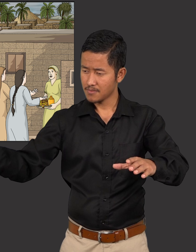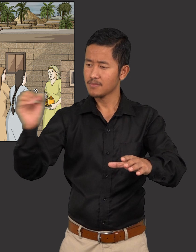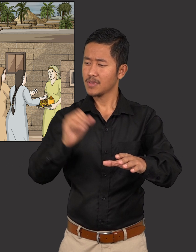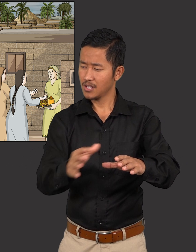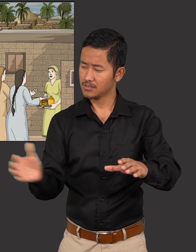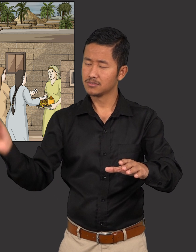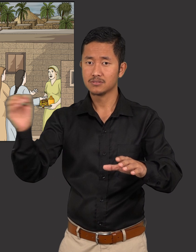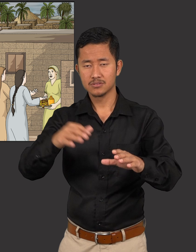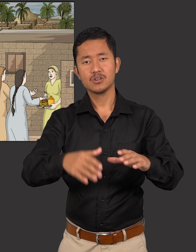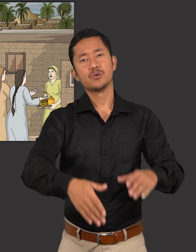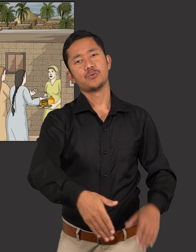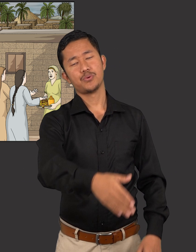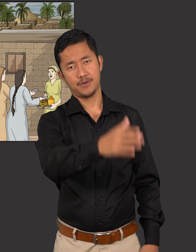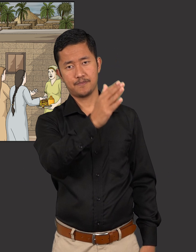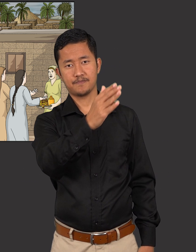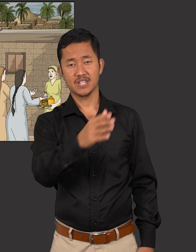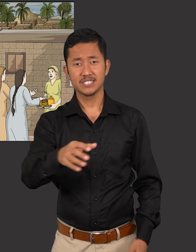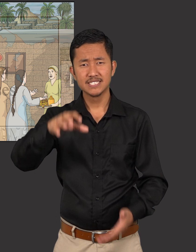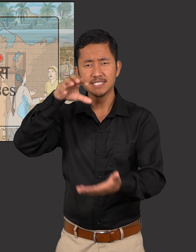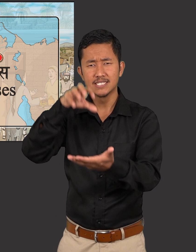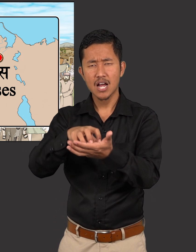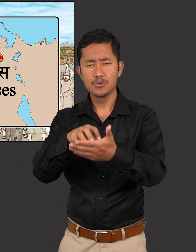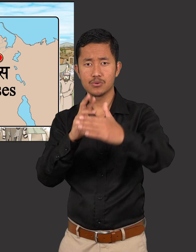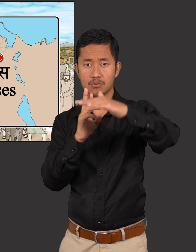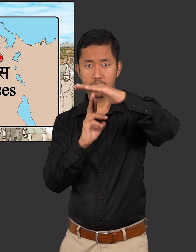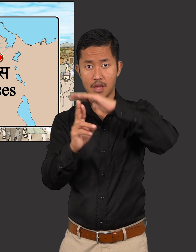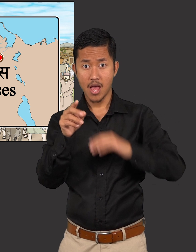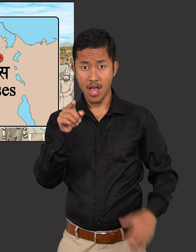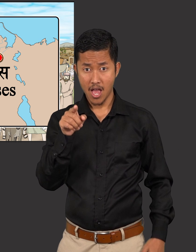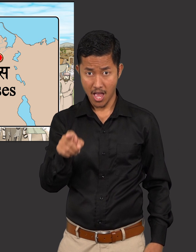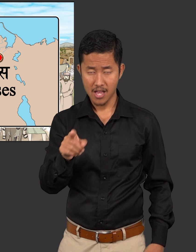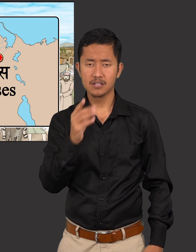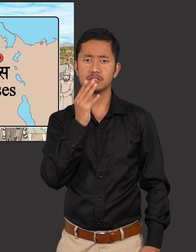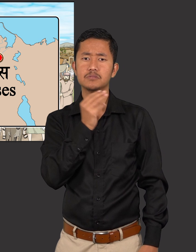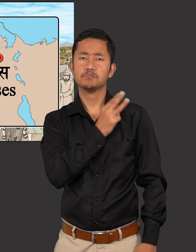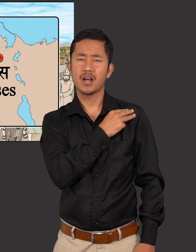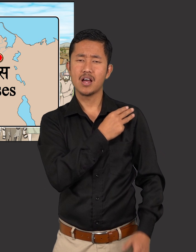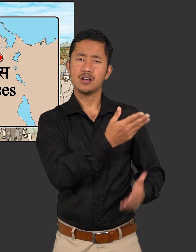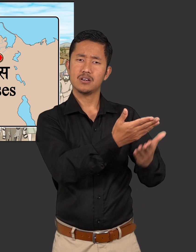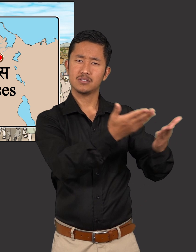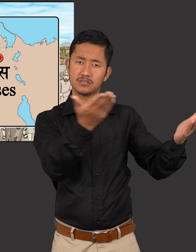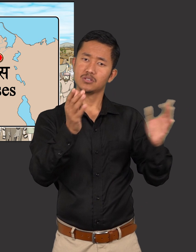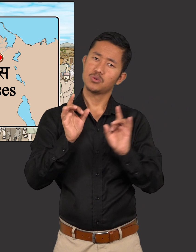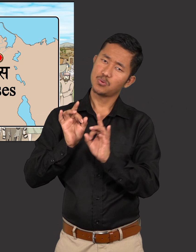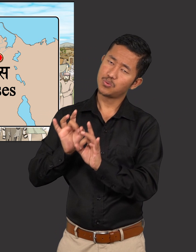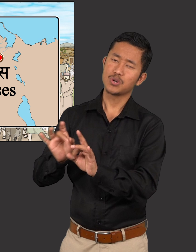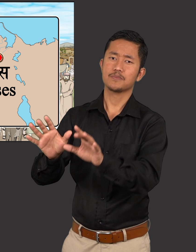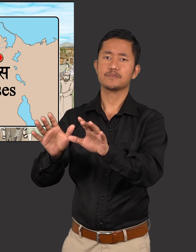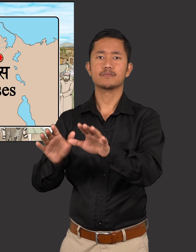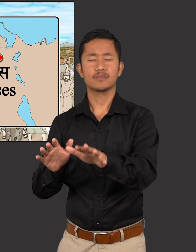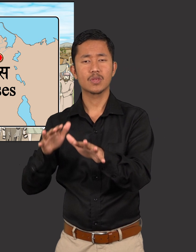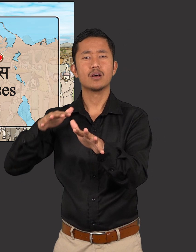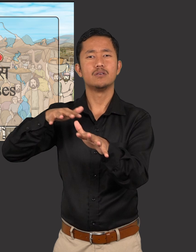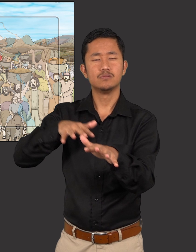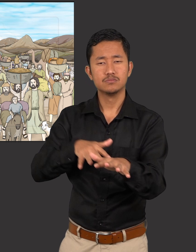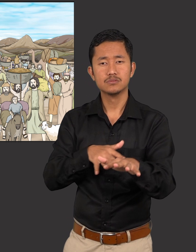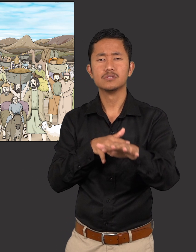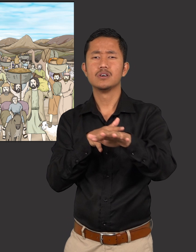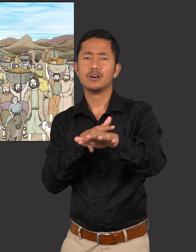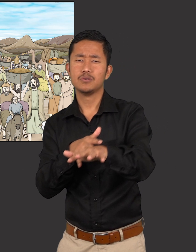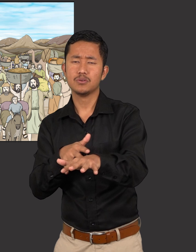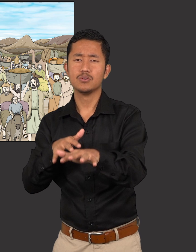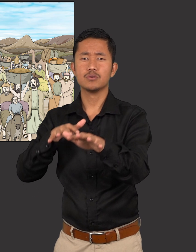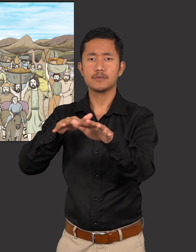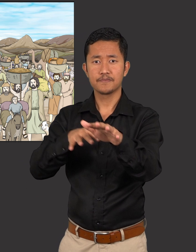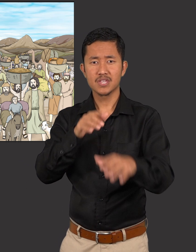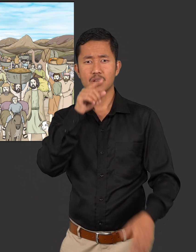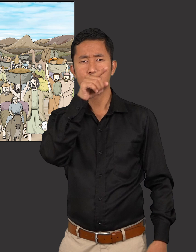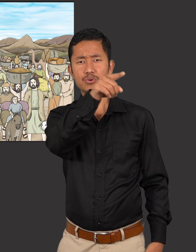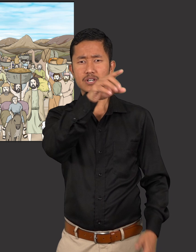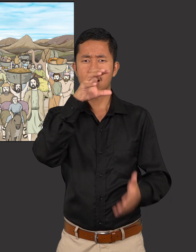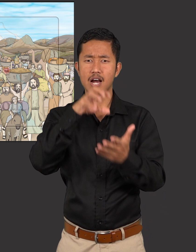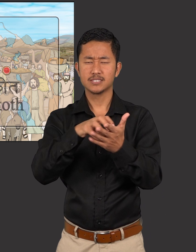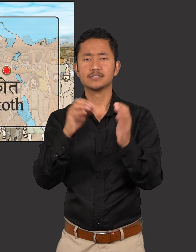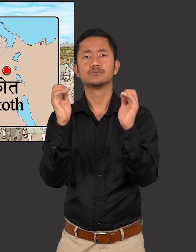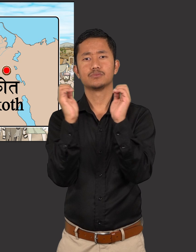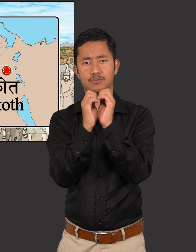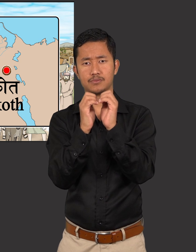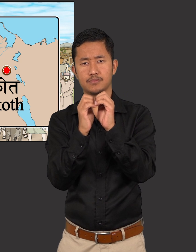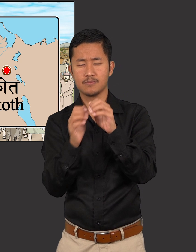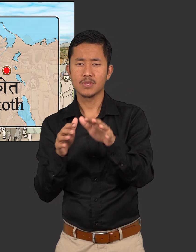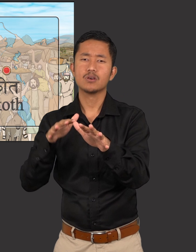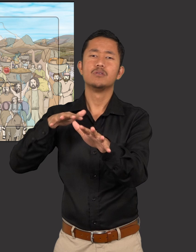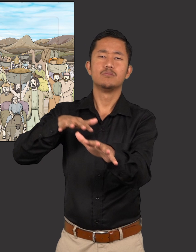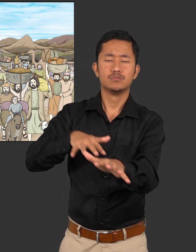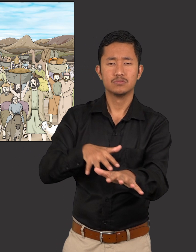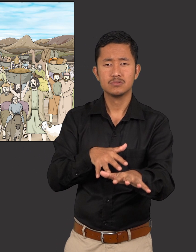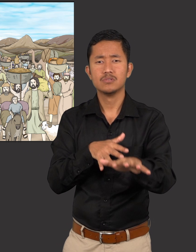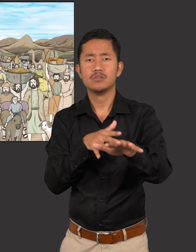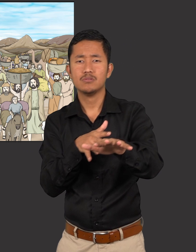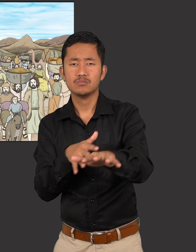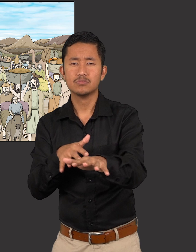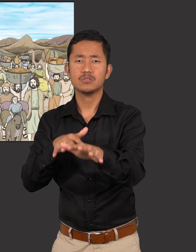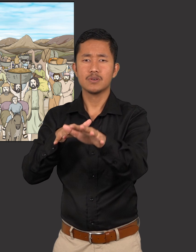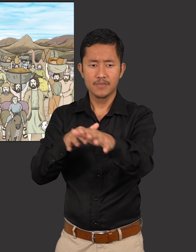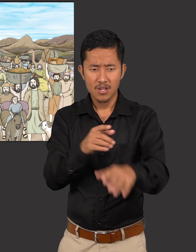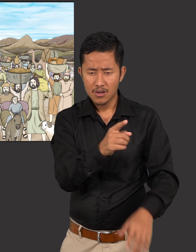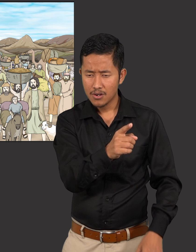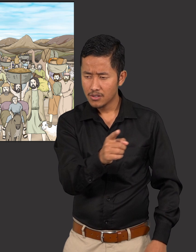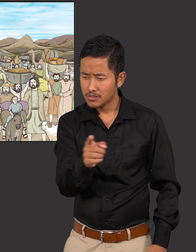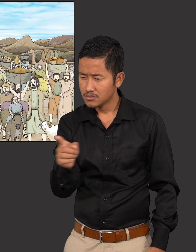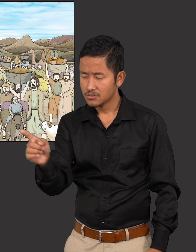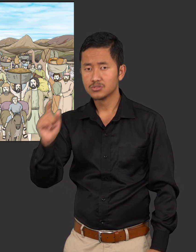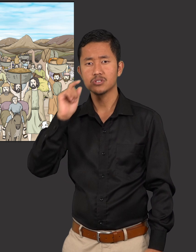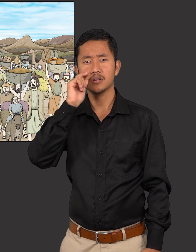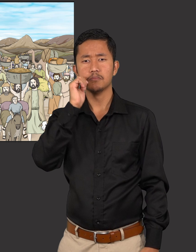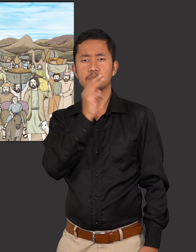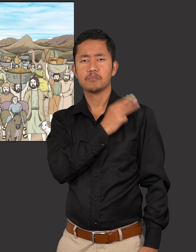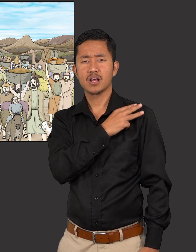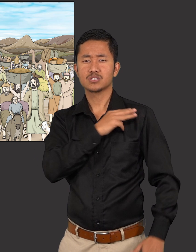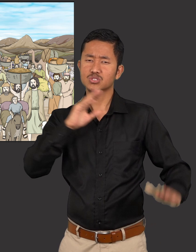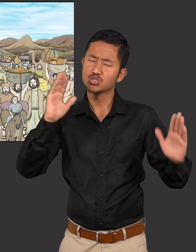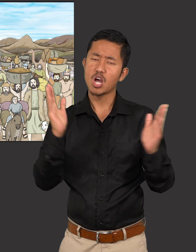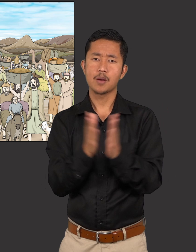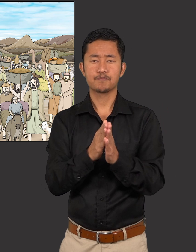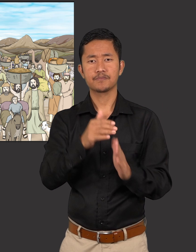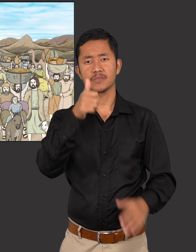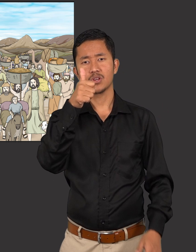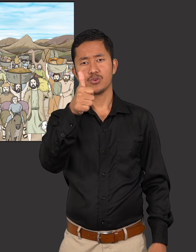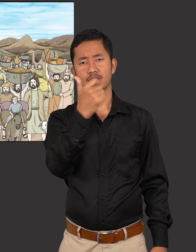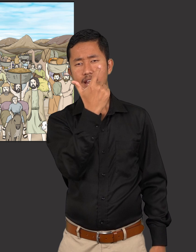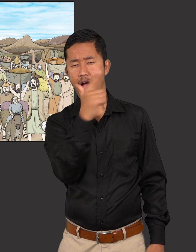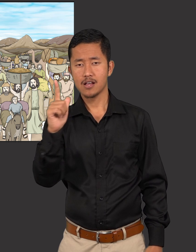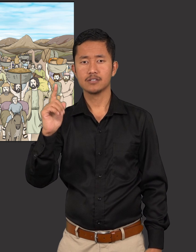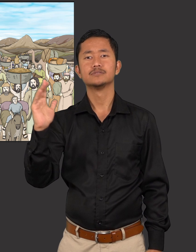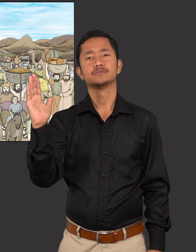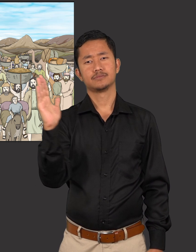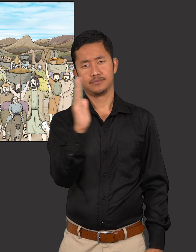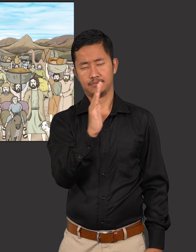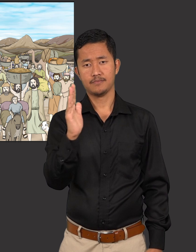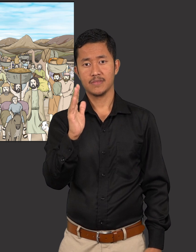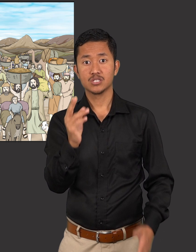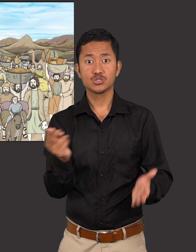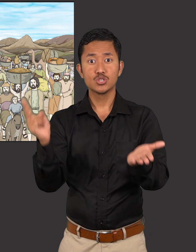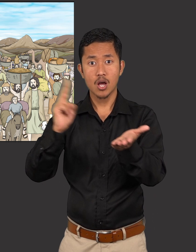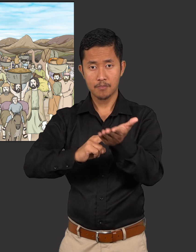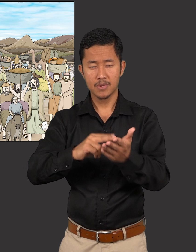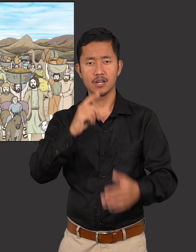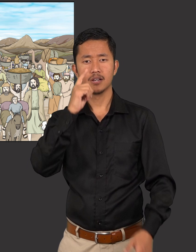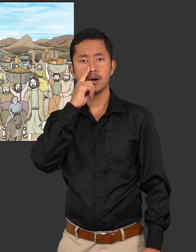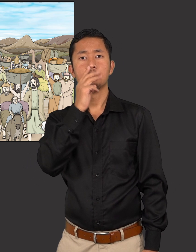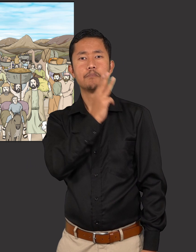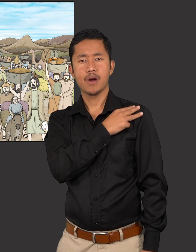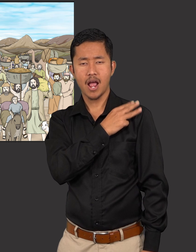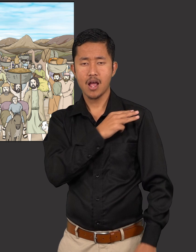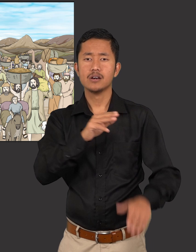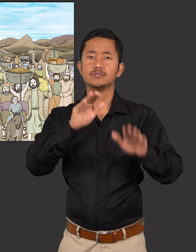The Israelites journeyed from Rameses to Succoth with about 600,000 men on foot, besides women and children.